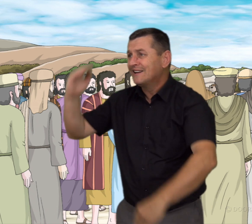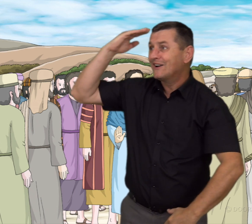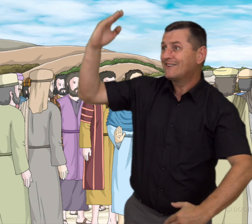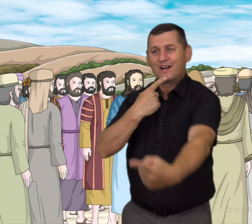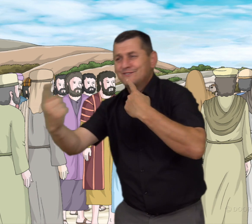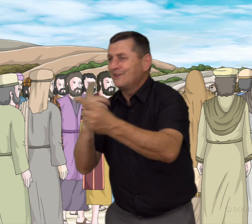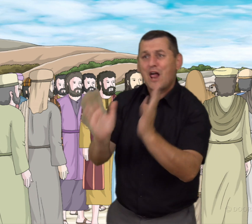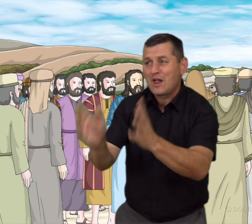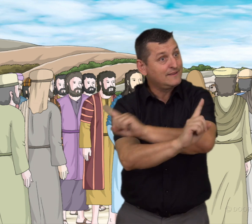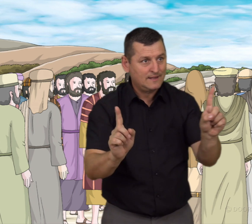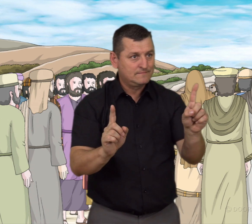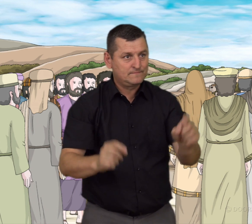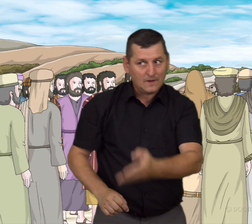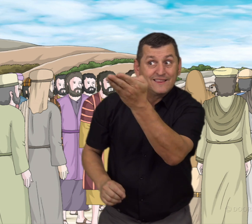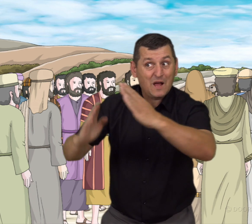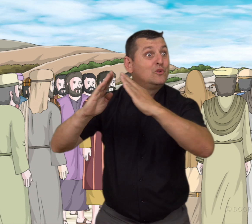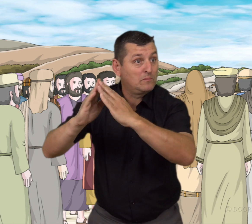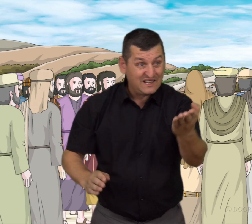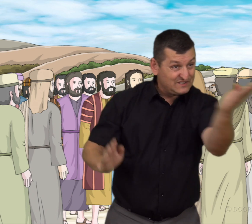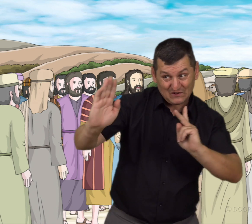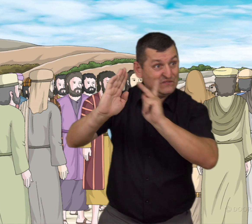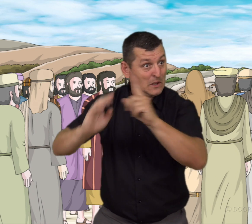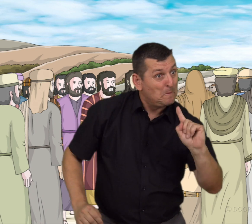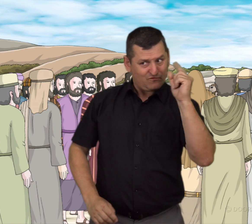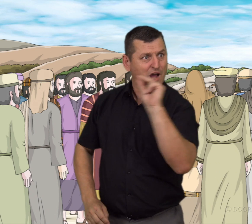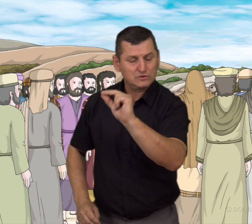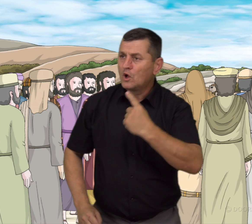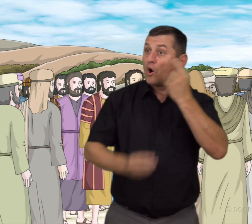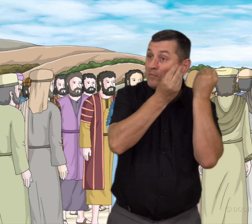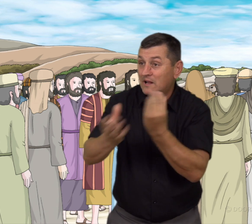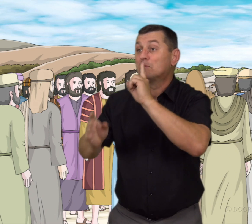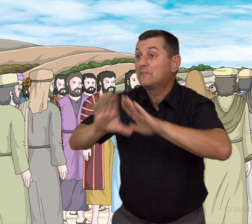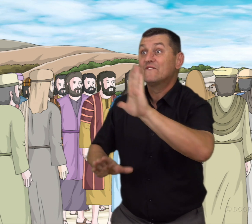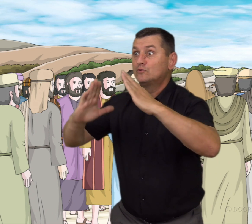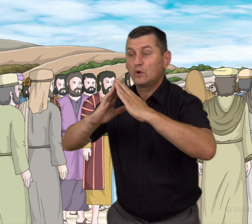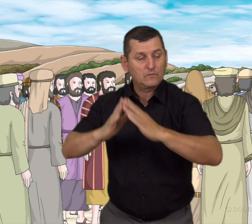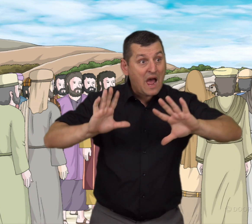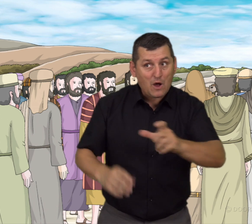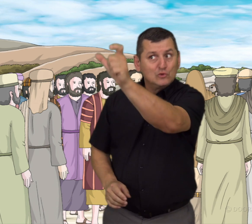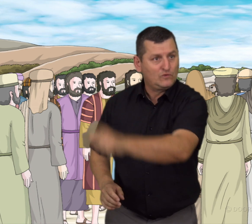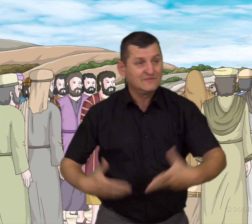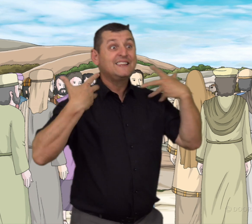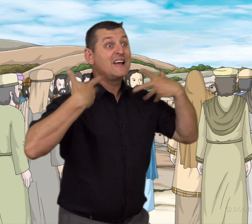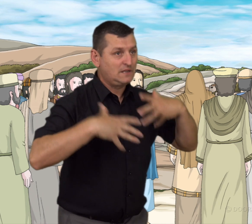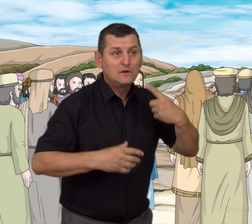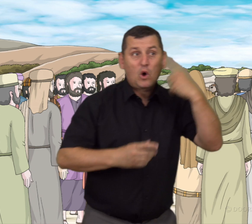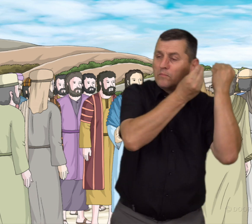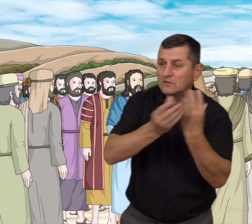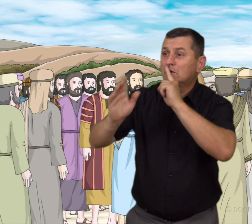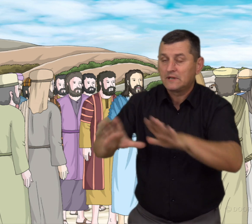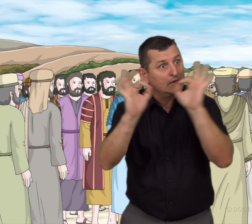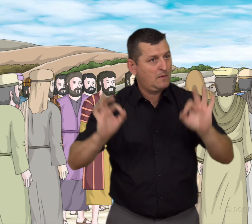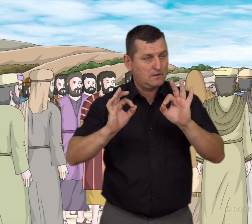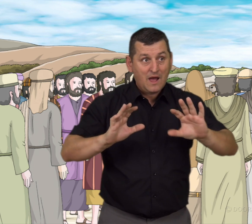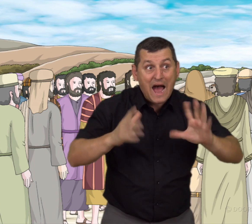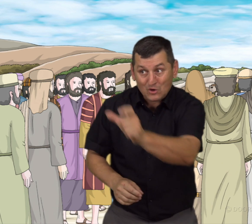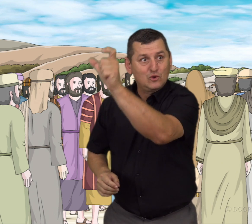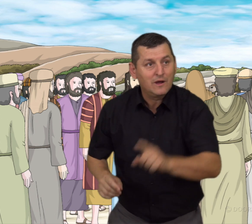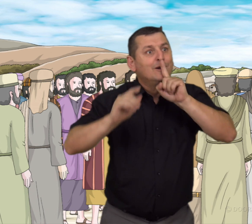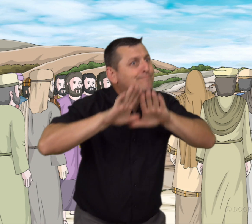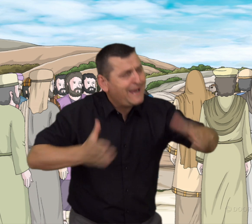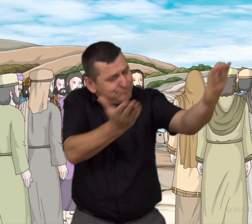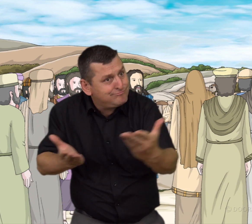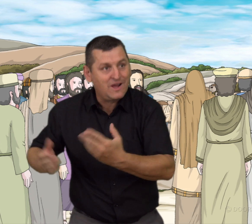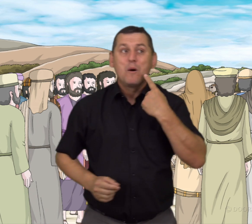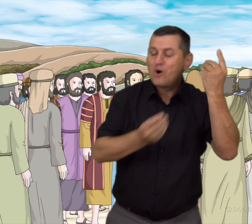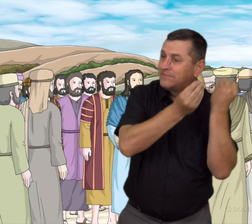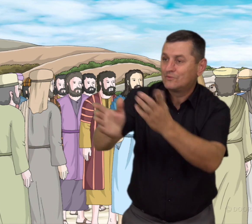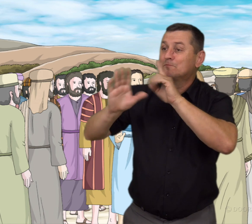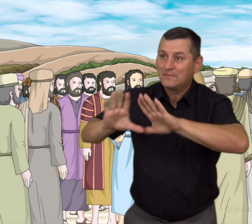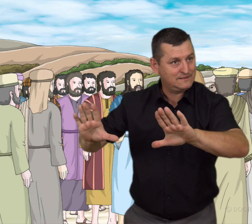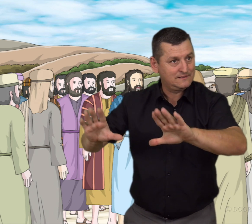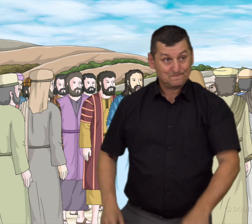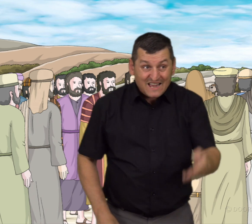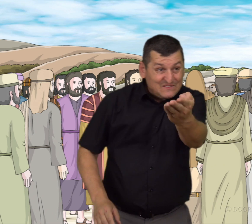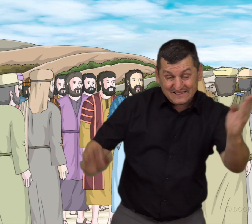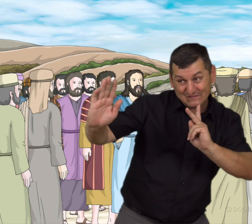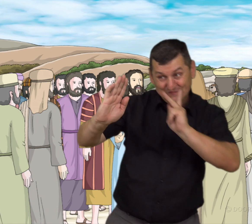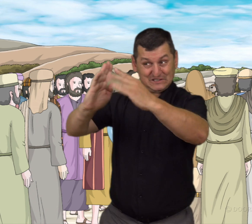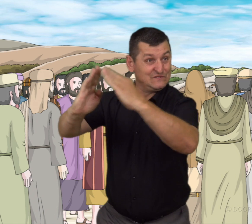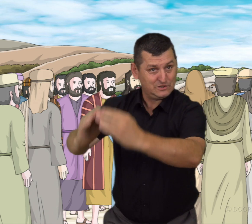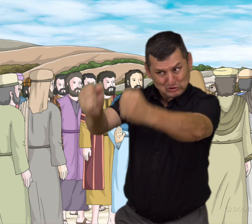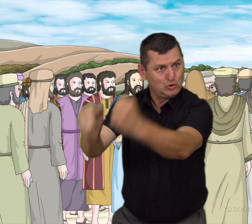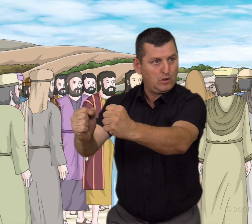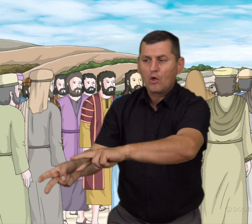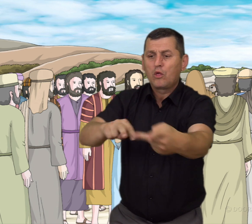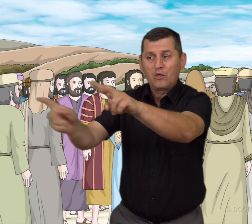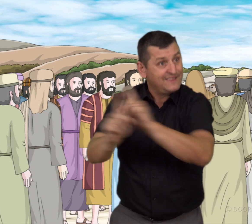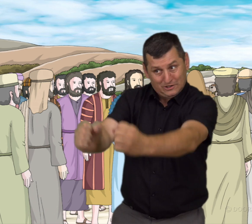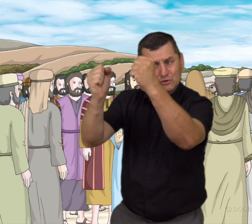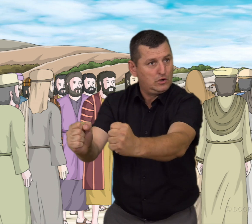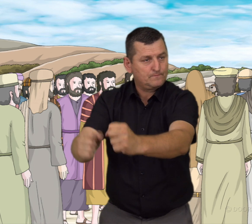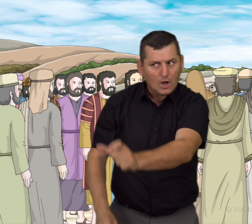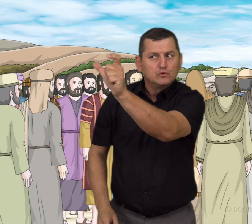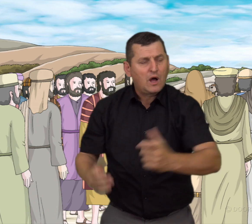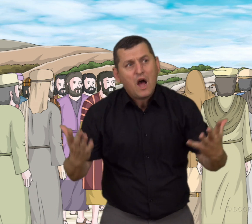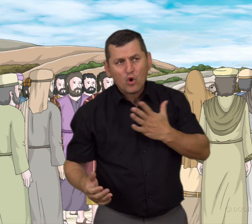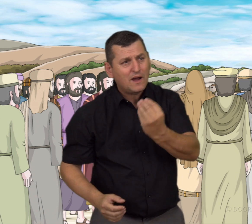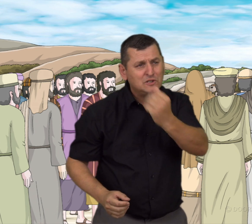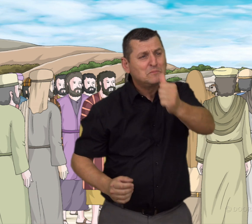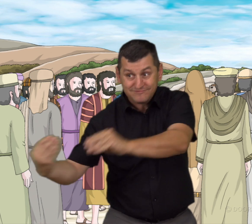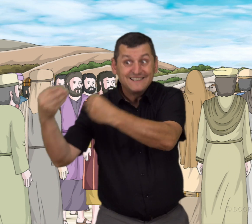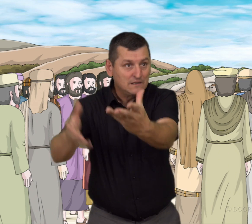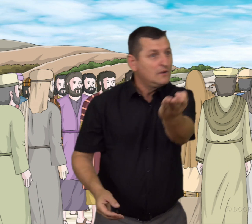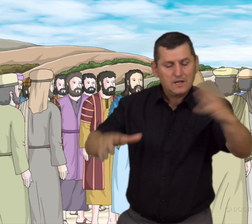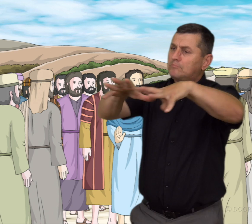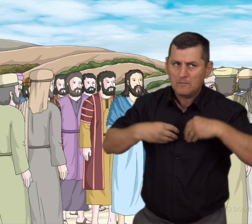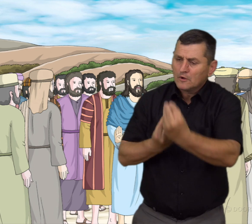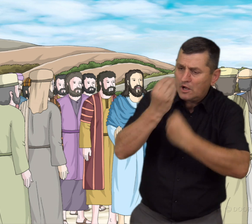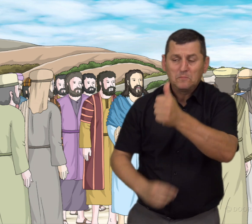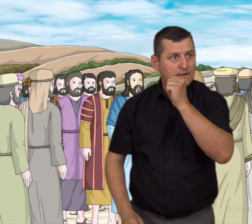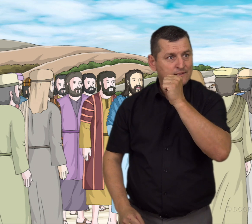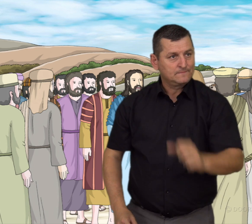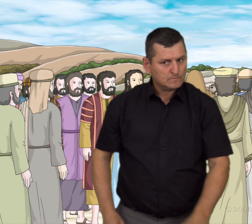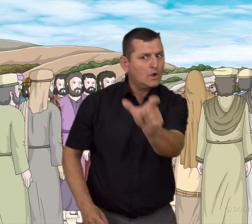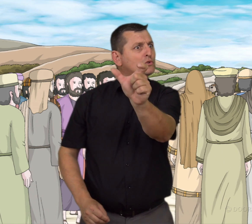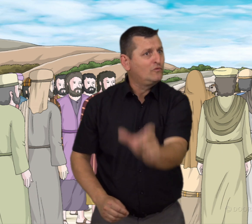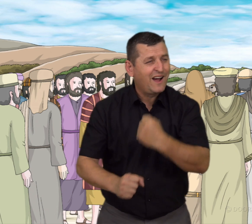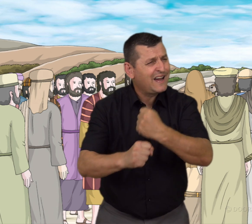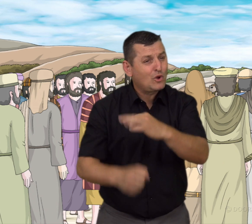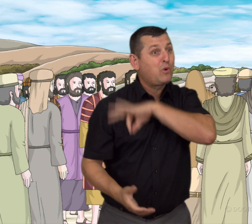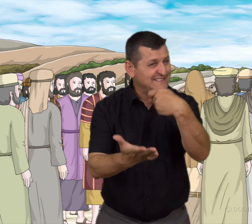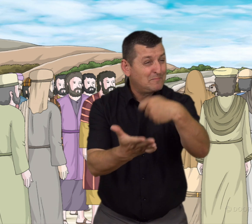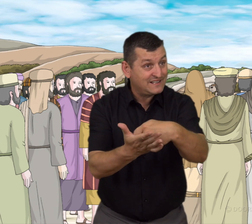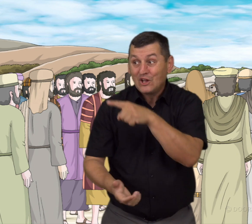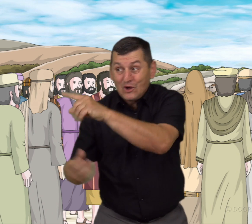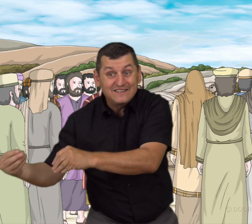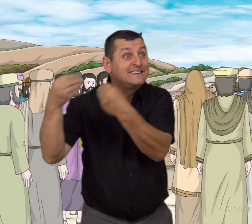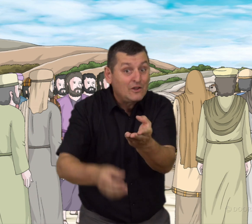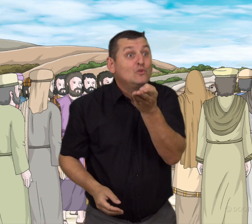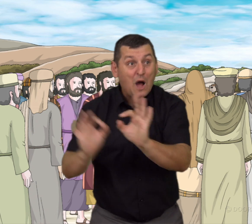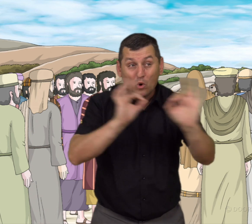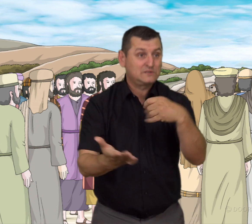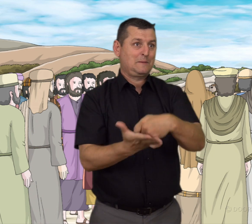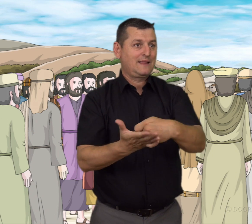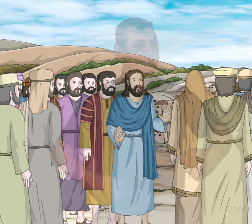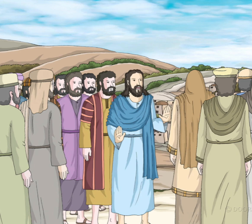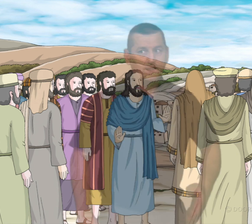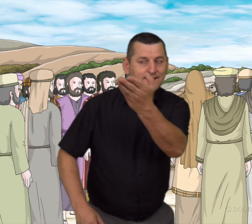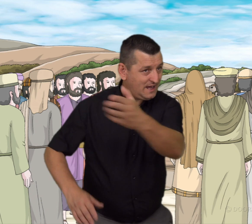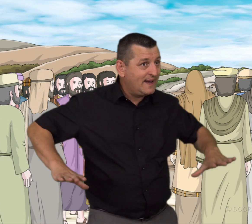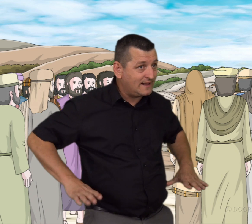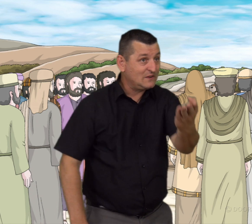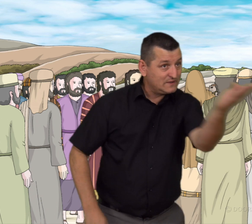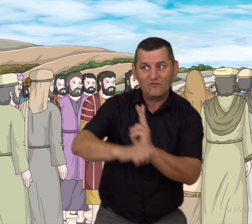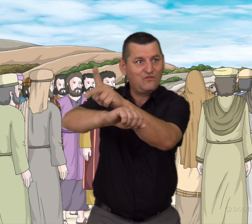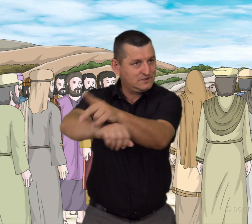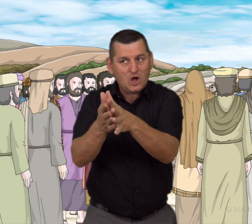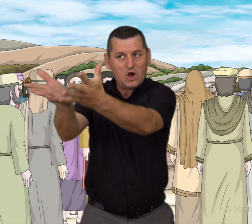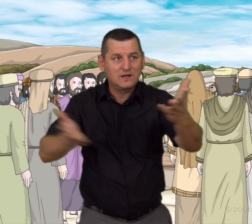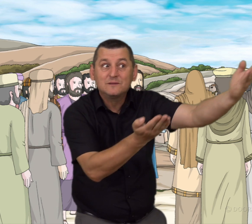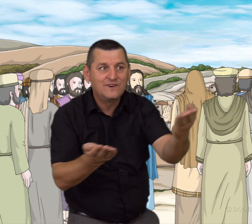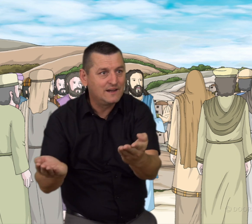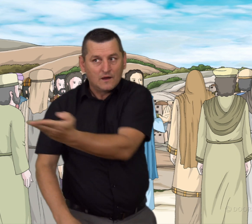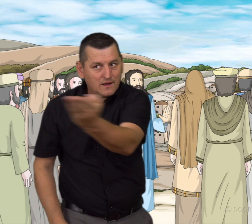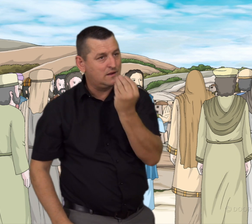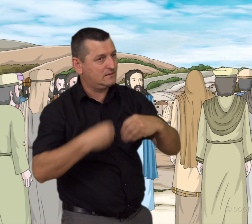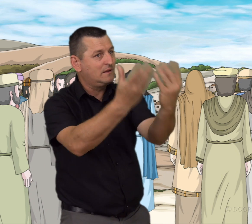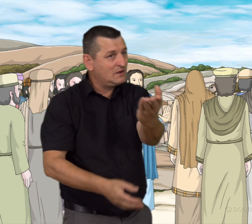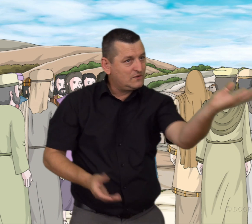Stay at the same house, eating and drinking whatever you are offered. For the worker is worthy of his wages. Do not move around from house to house. If you enter a town and they welcome you, eat whatever is set before you.